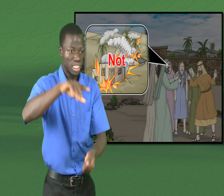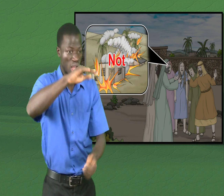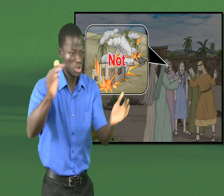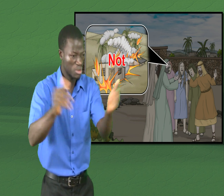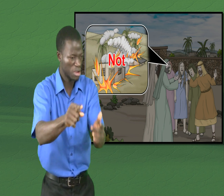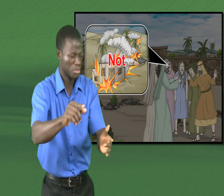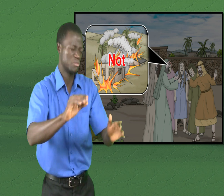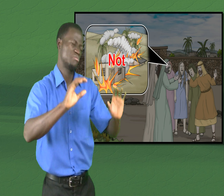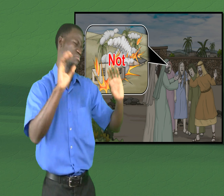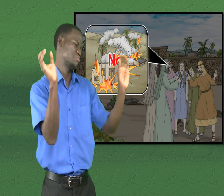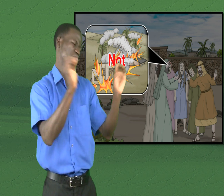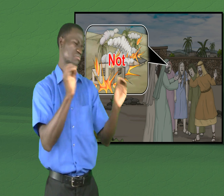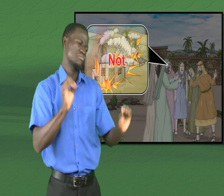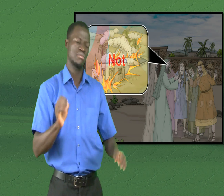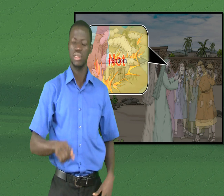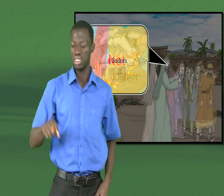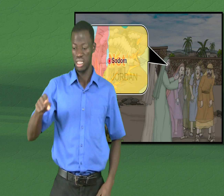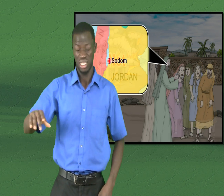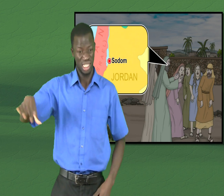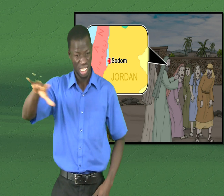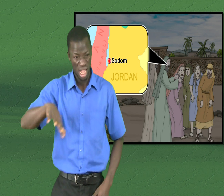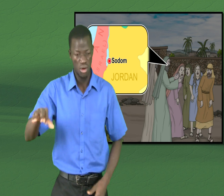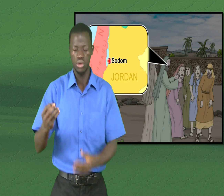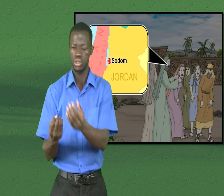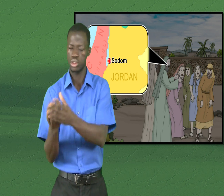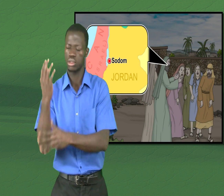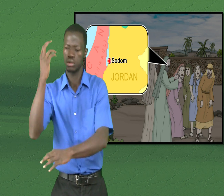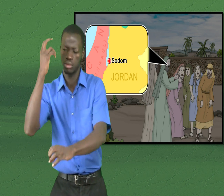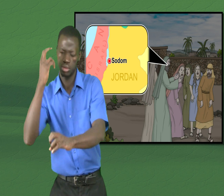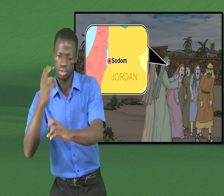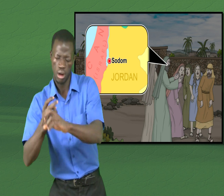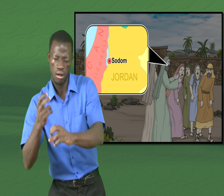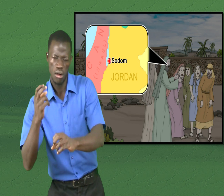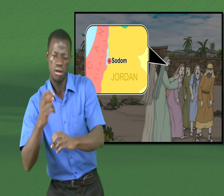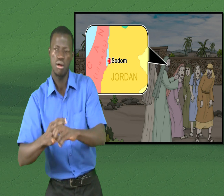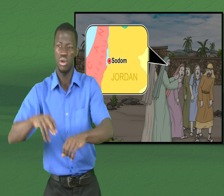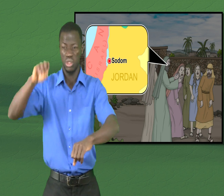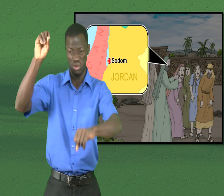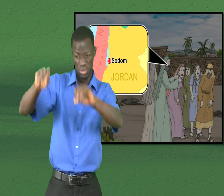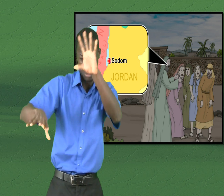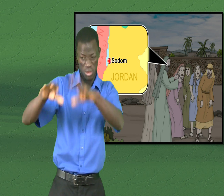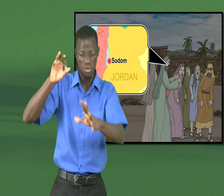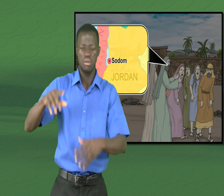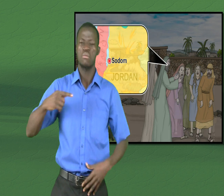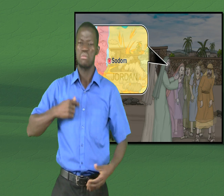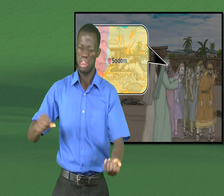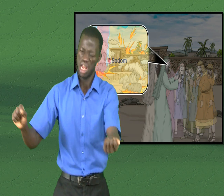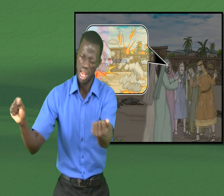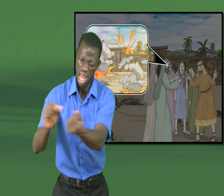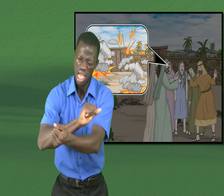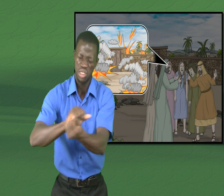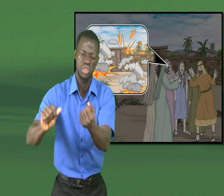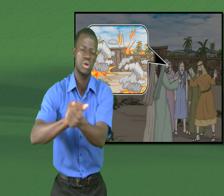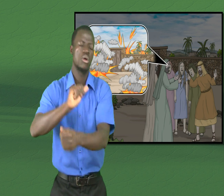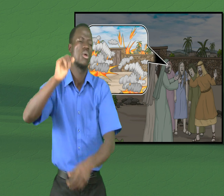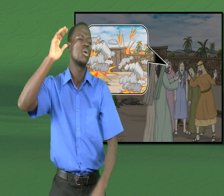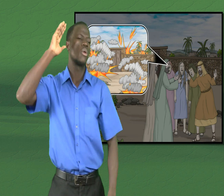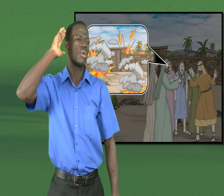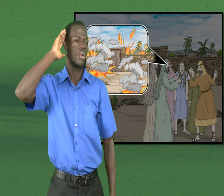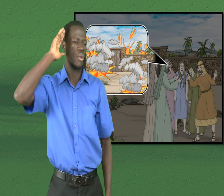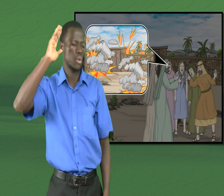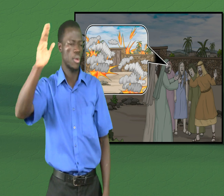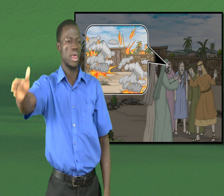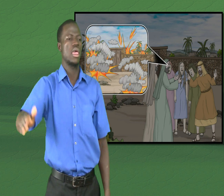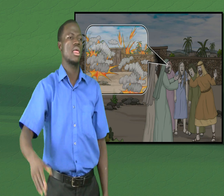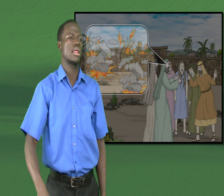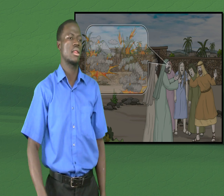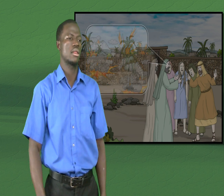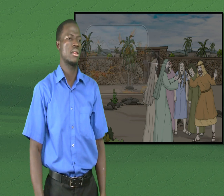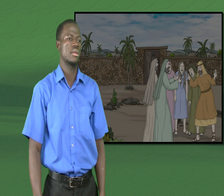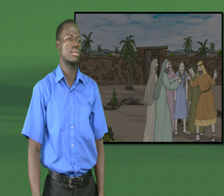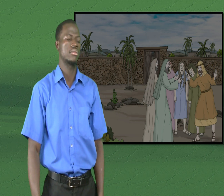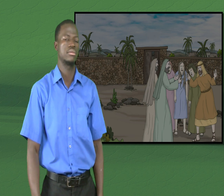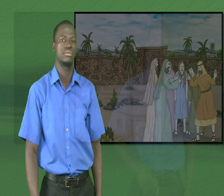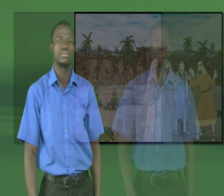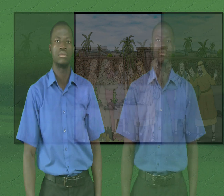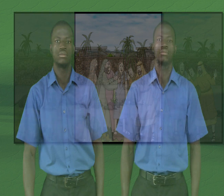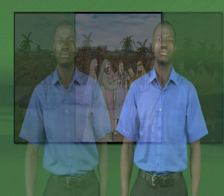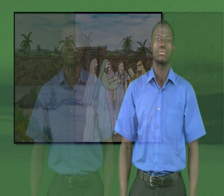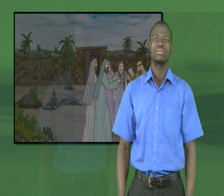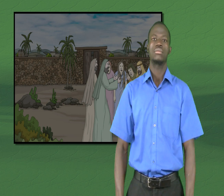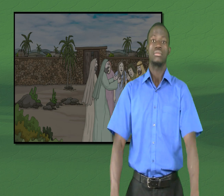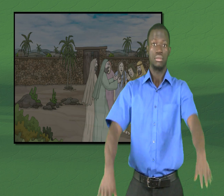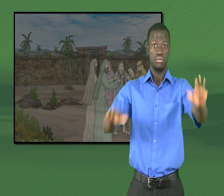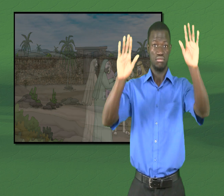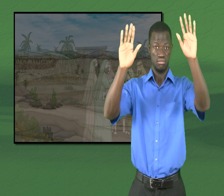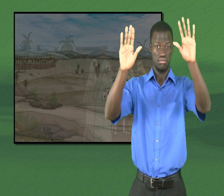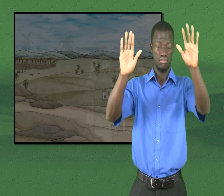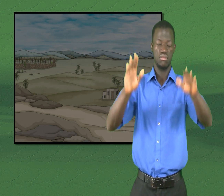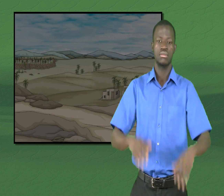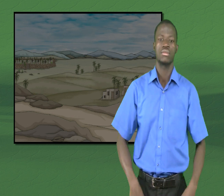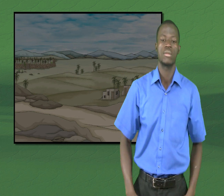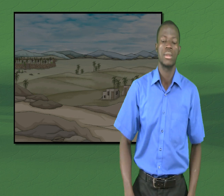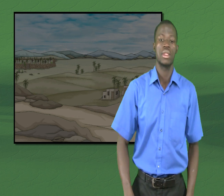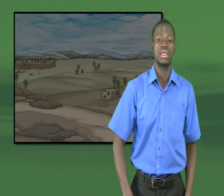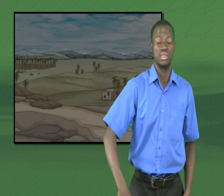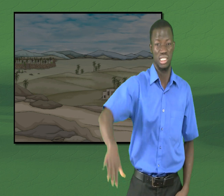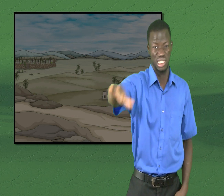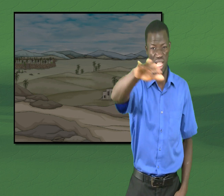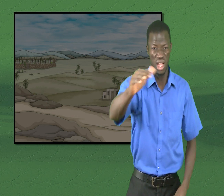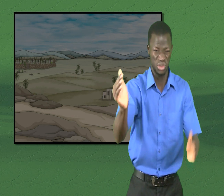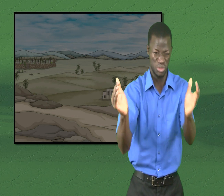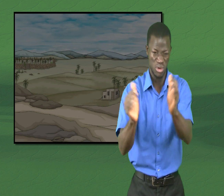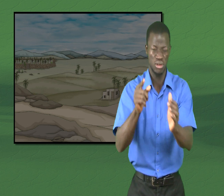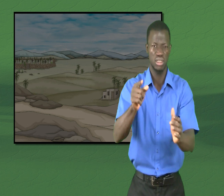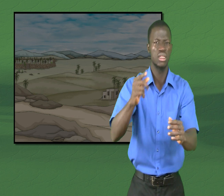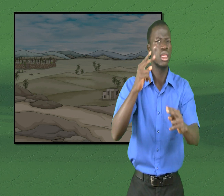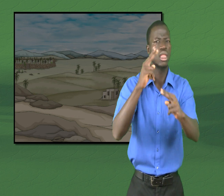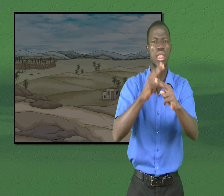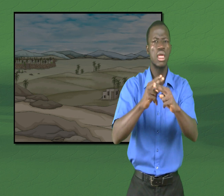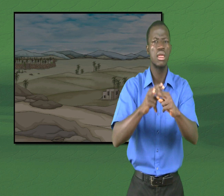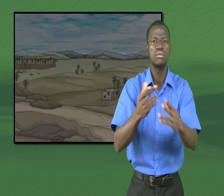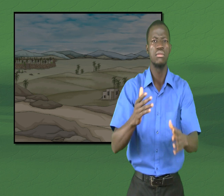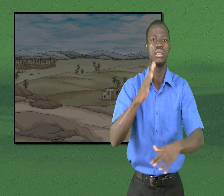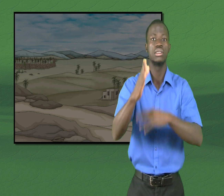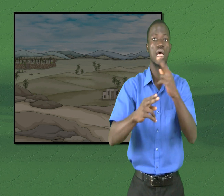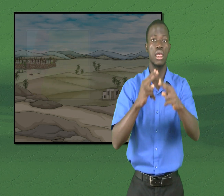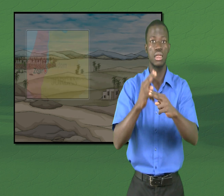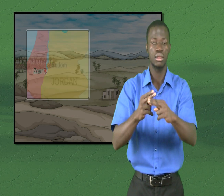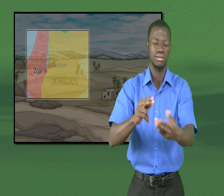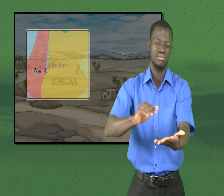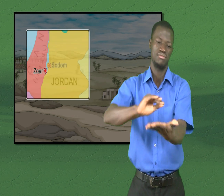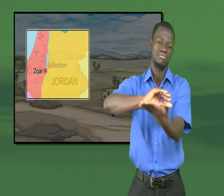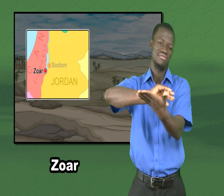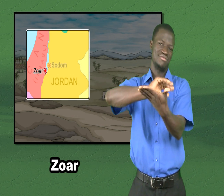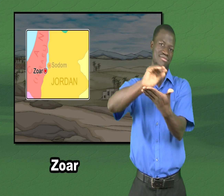Hurry! Run there quickly, for I cannot do anything until you reach it.”